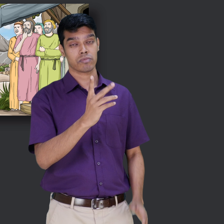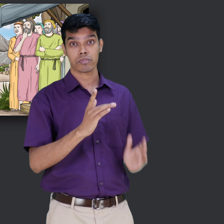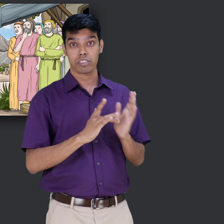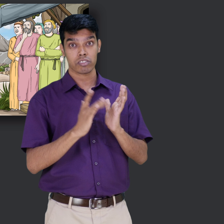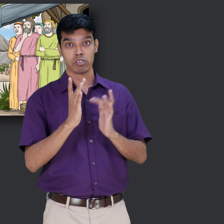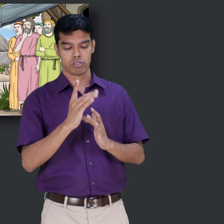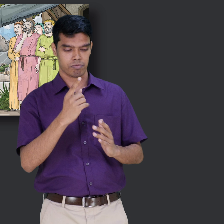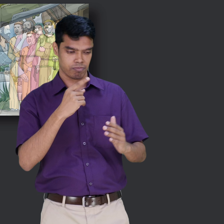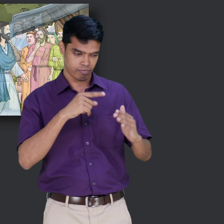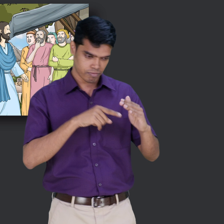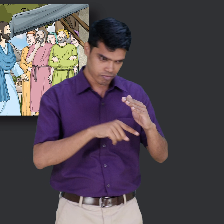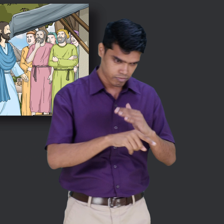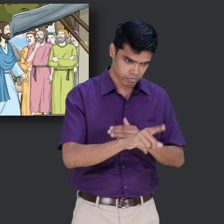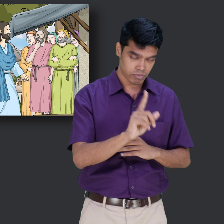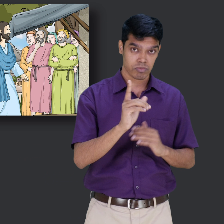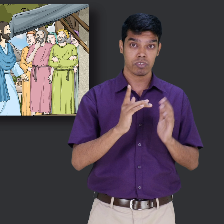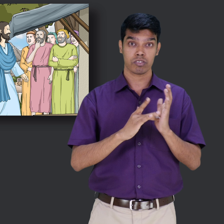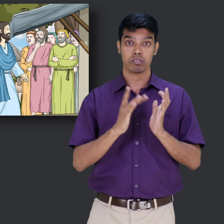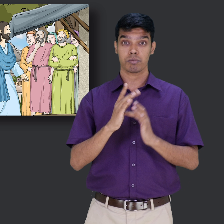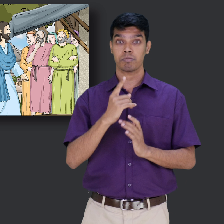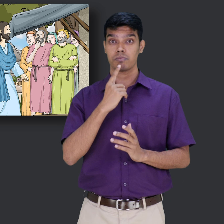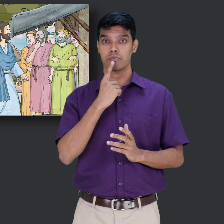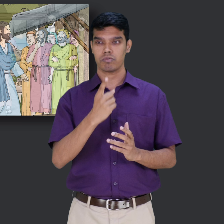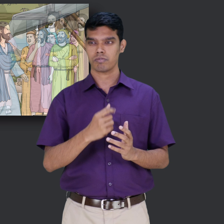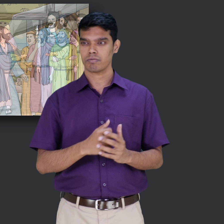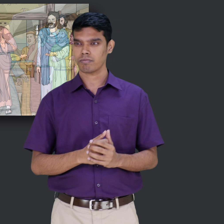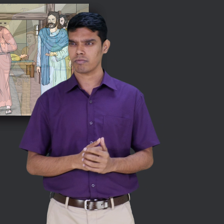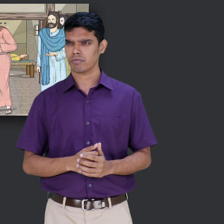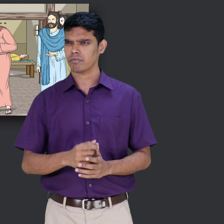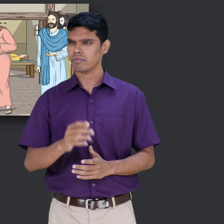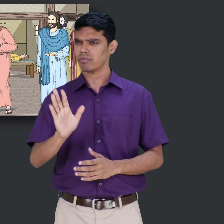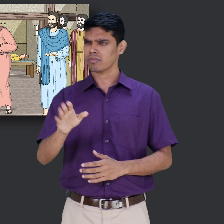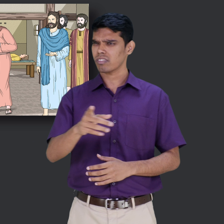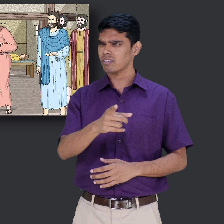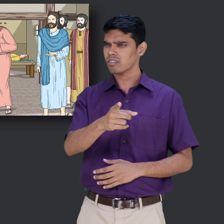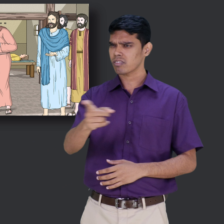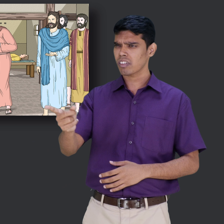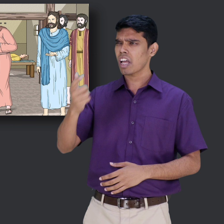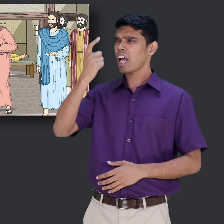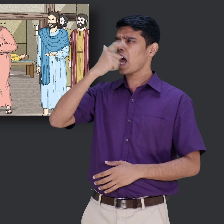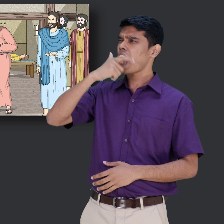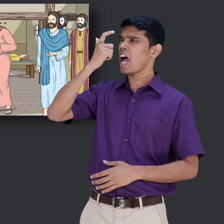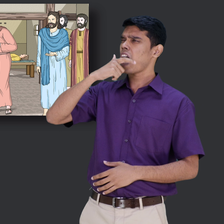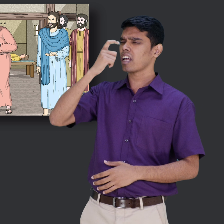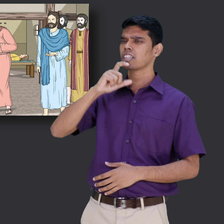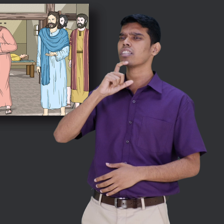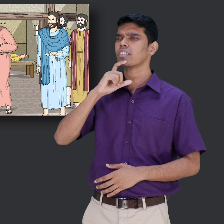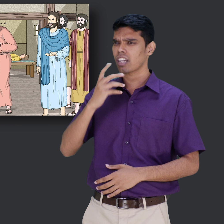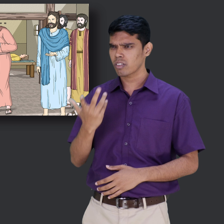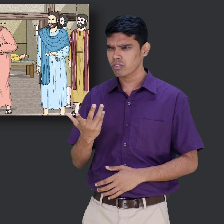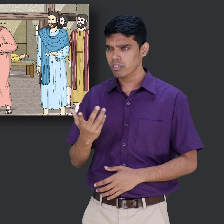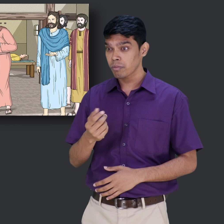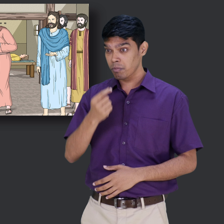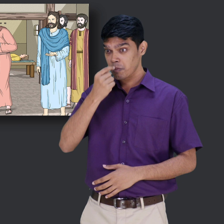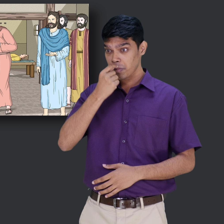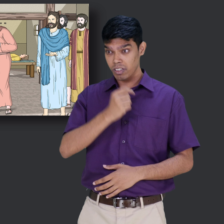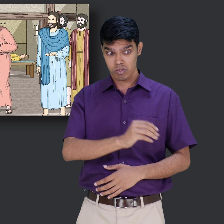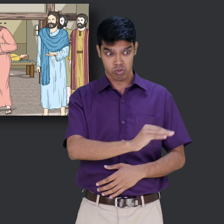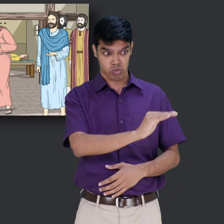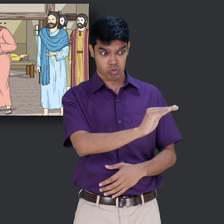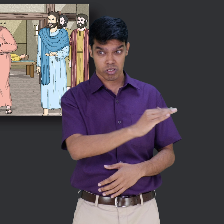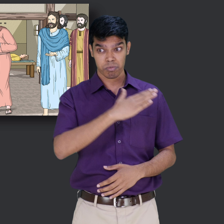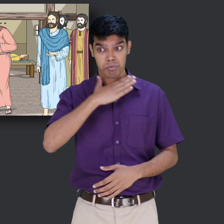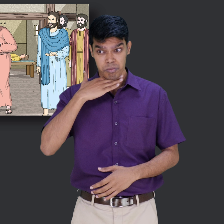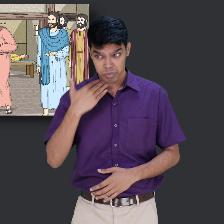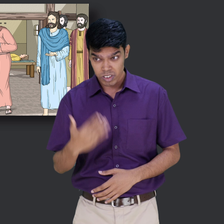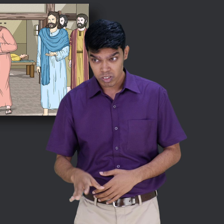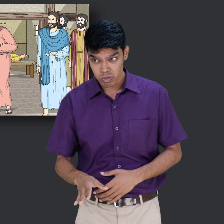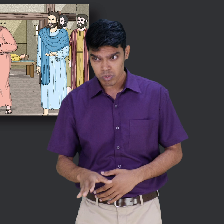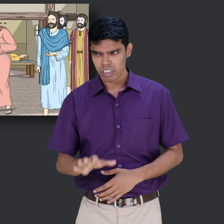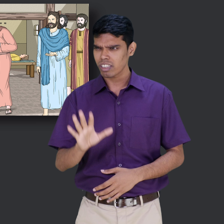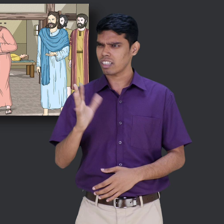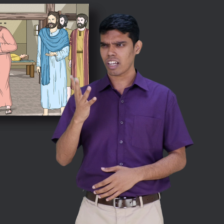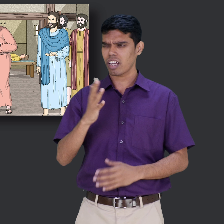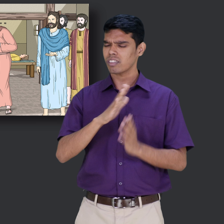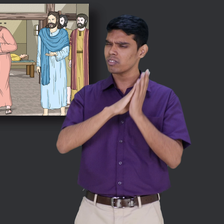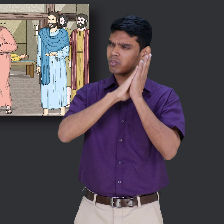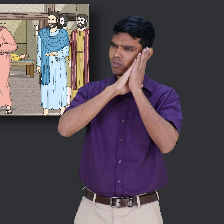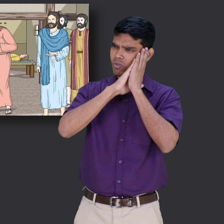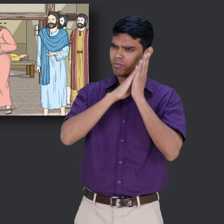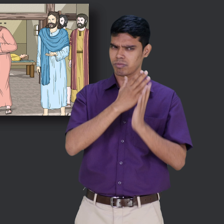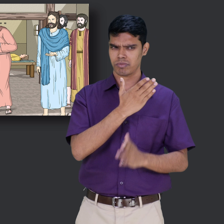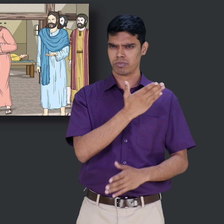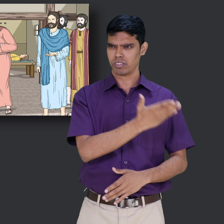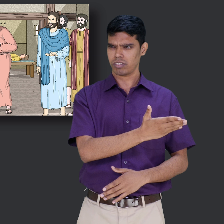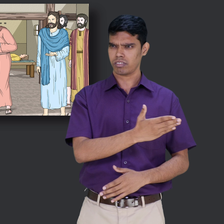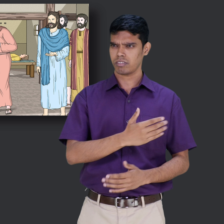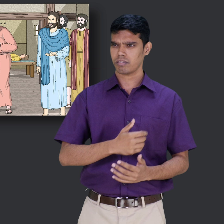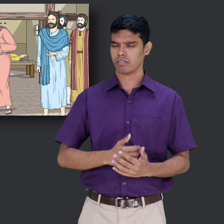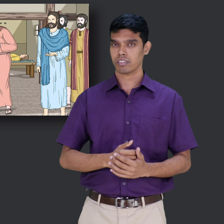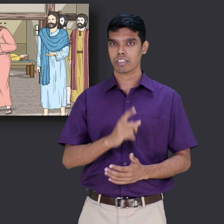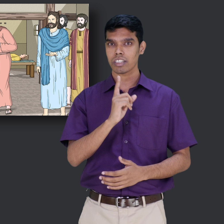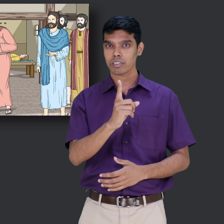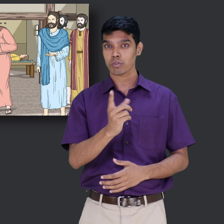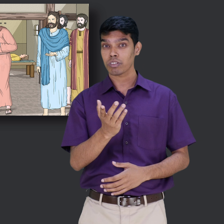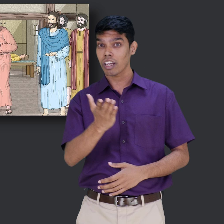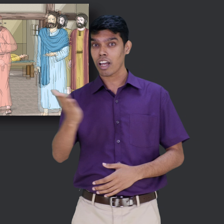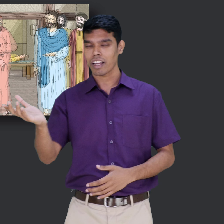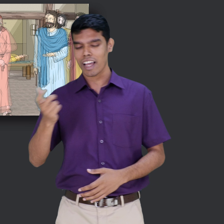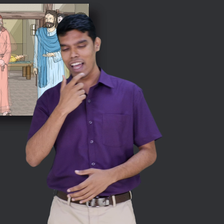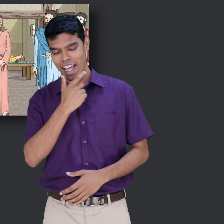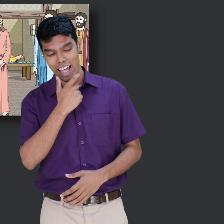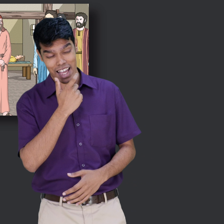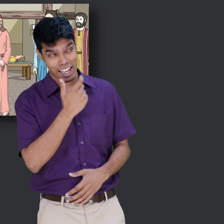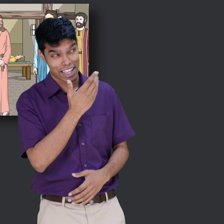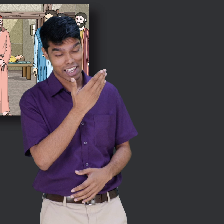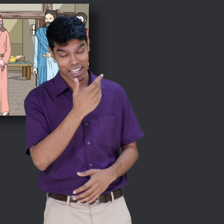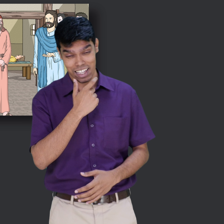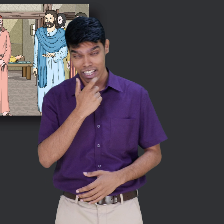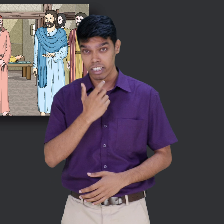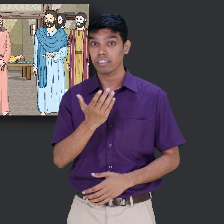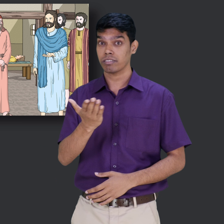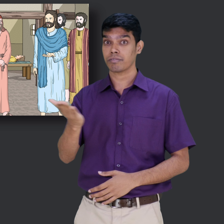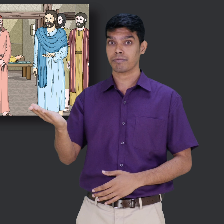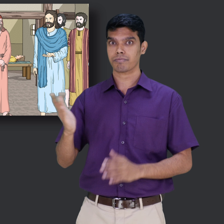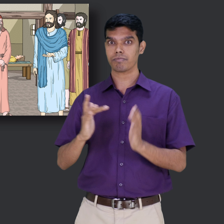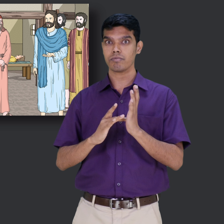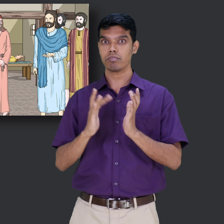He went inside and asked, “Why all this commotion and weeping? The child is not dead, but asleep.”